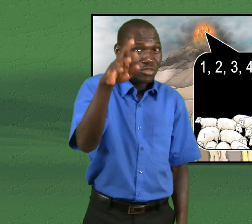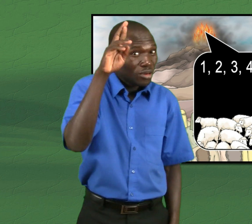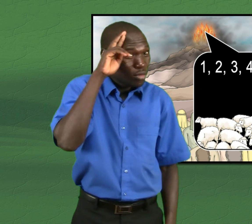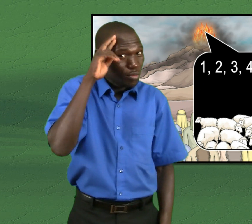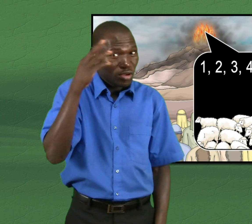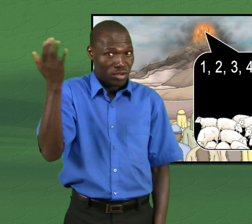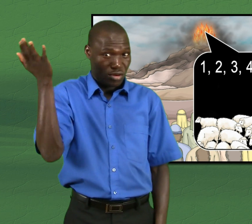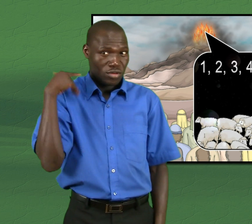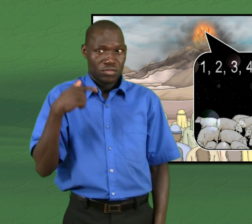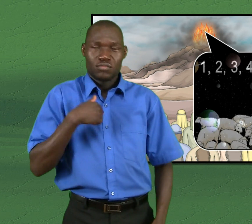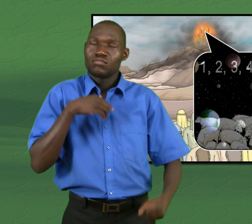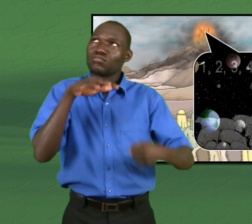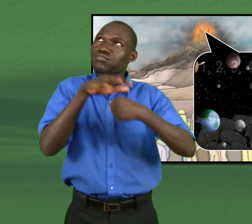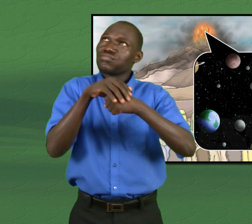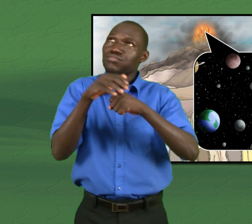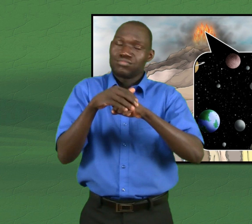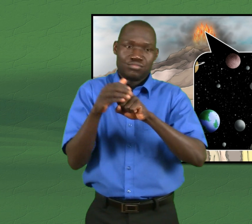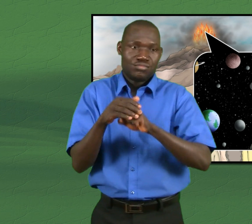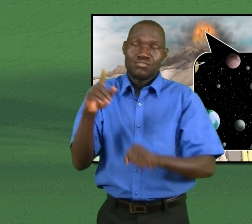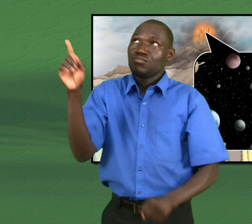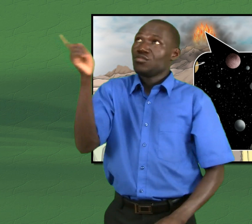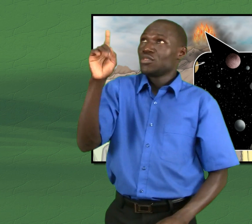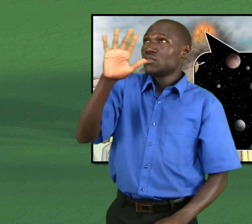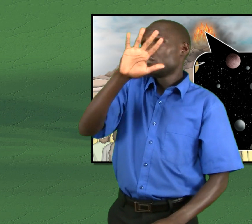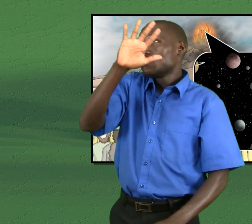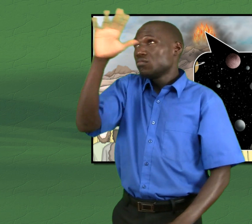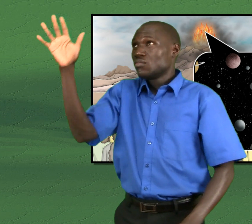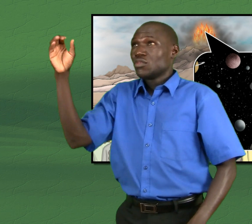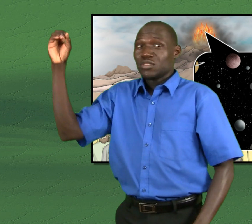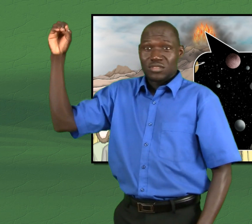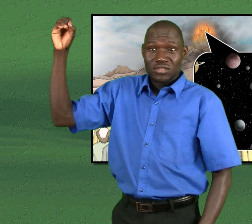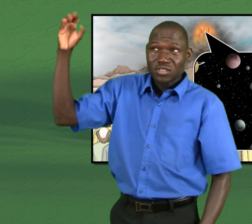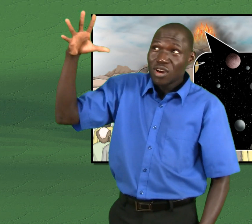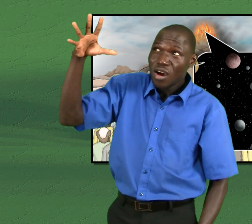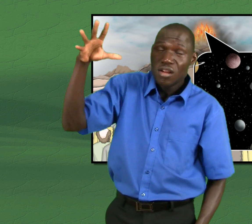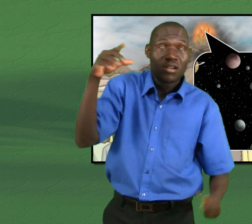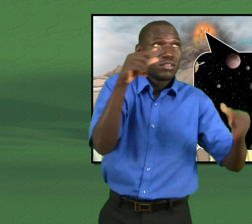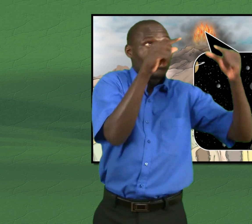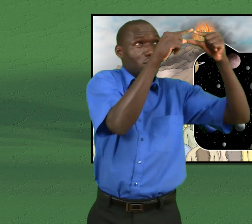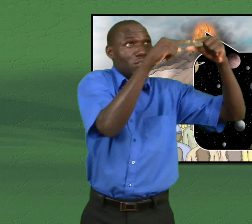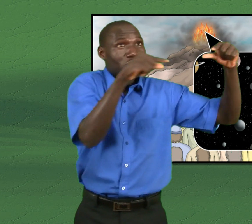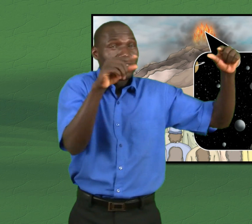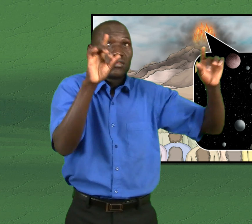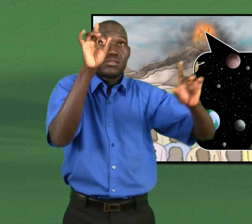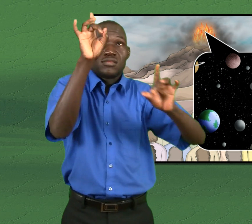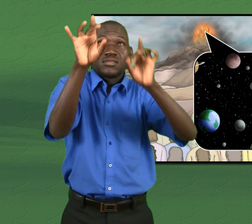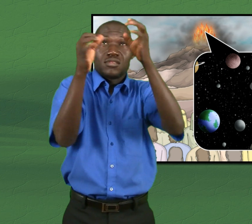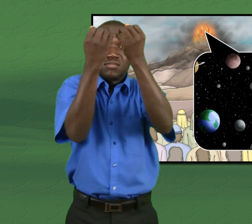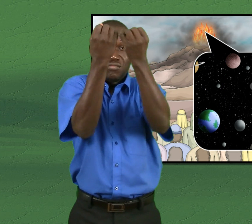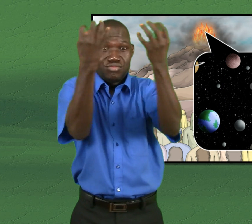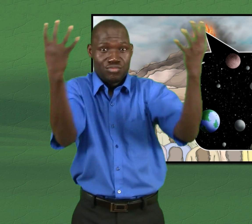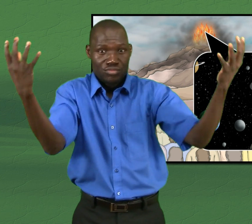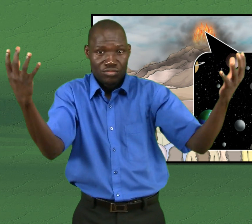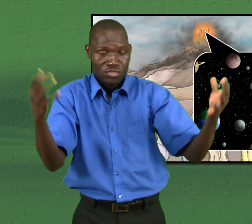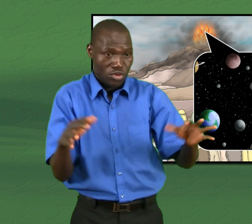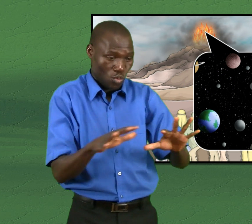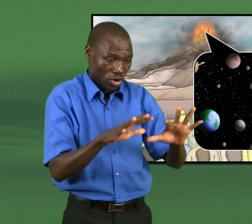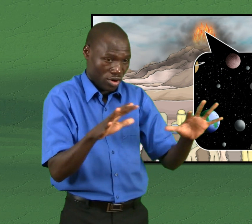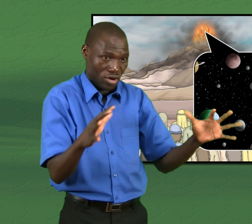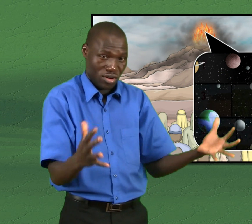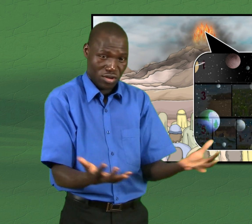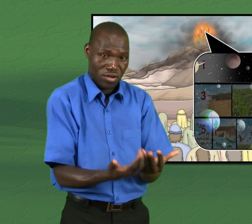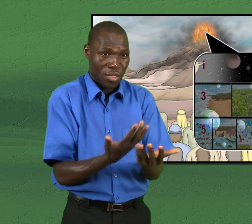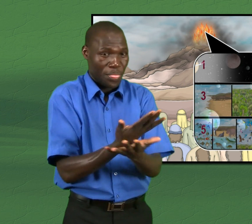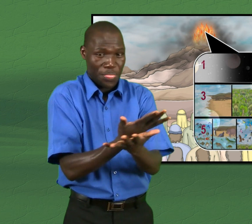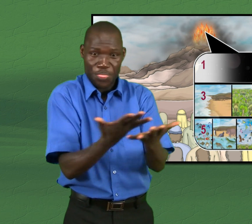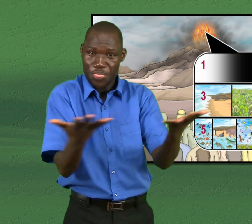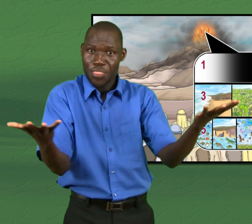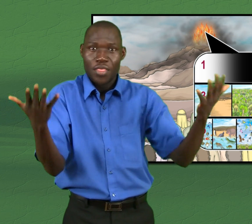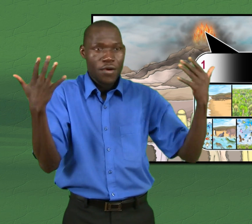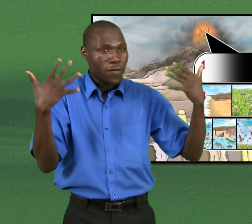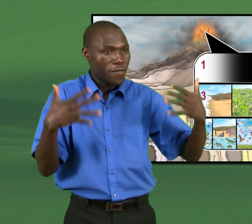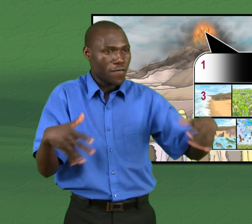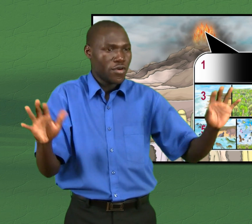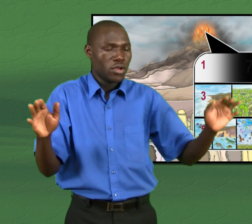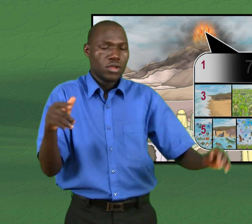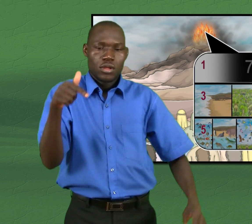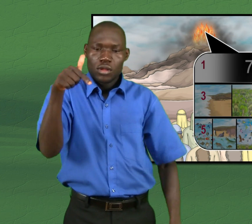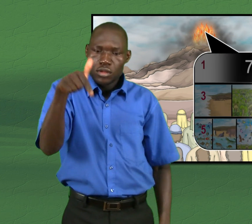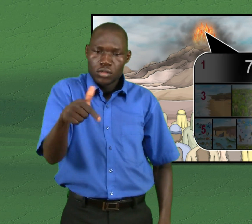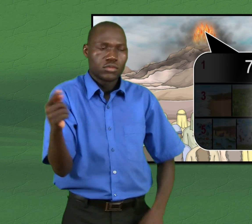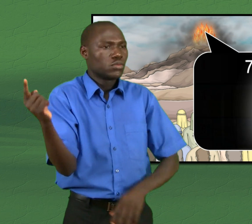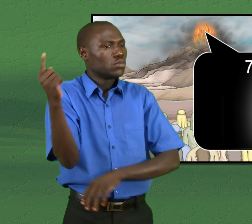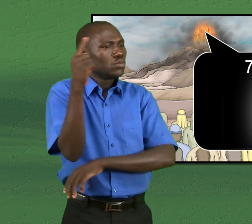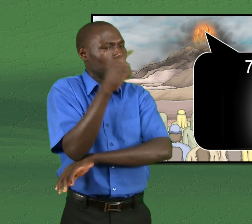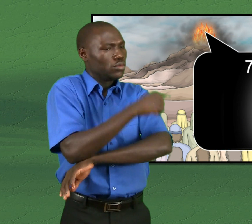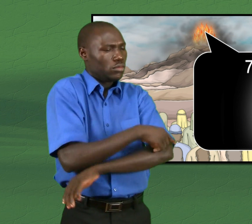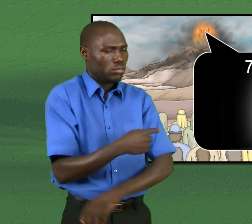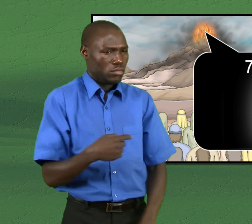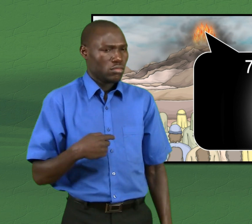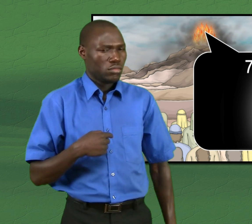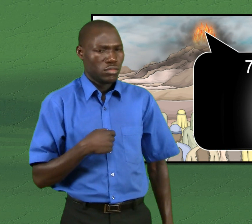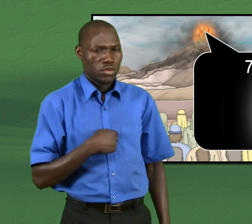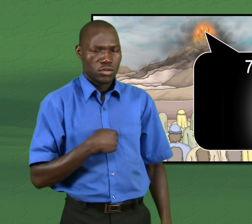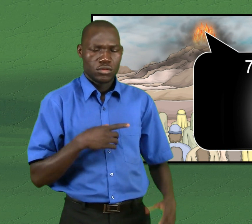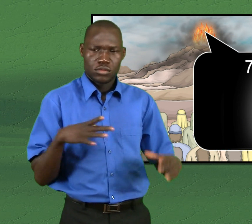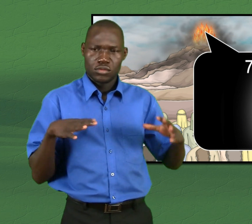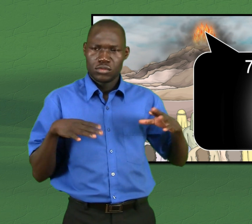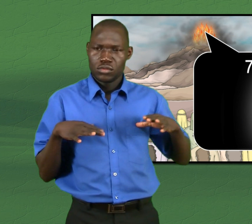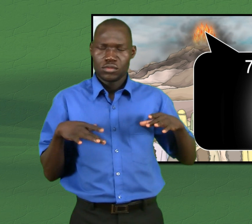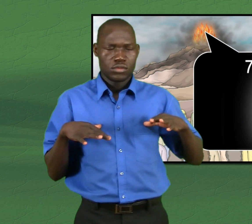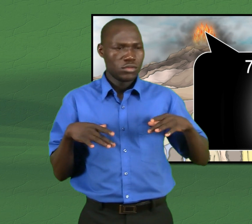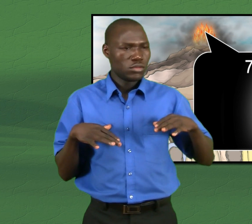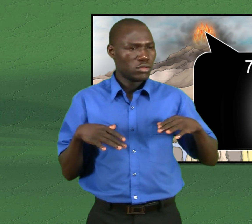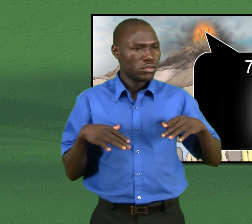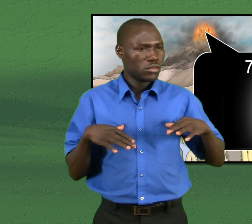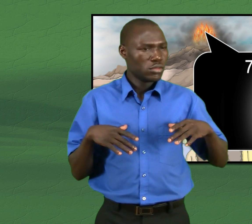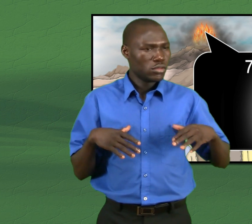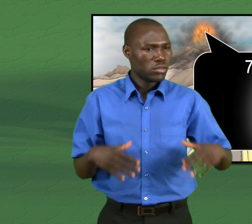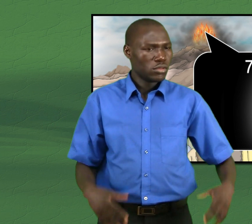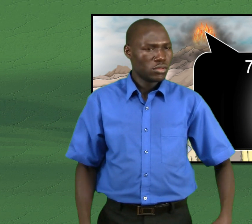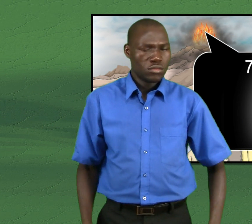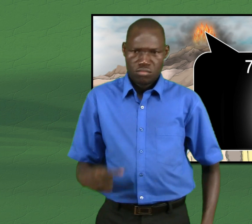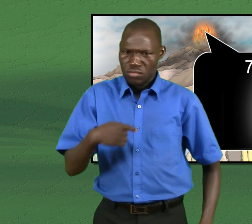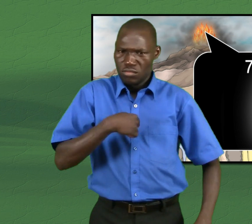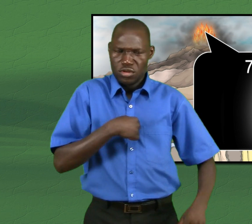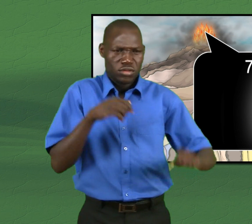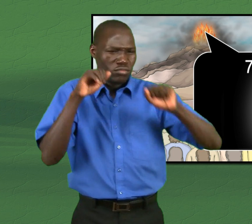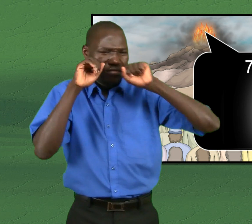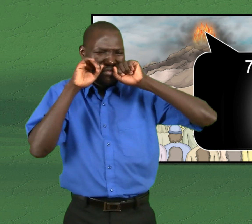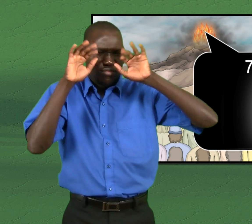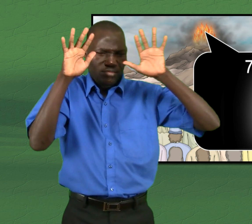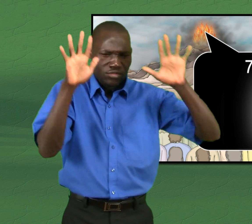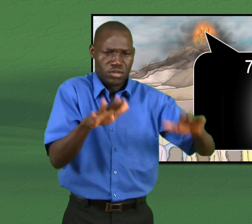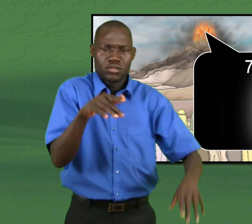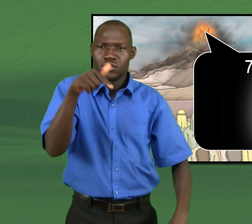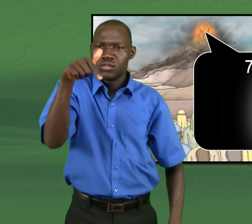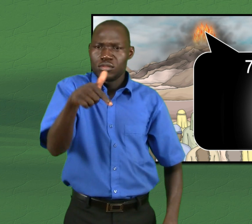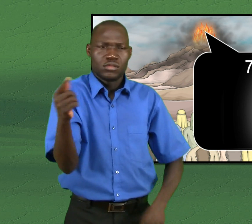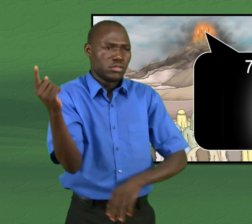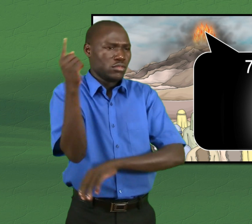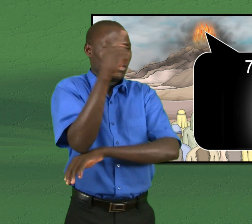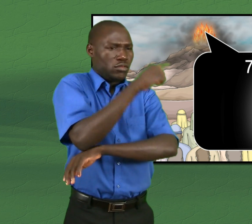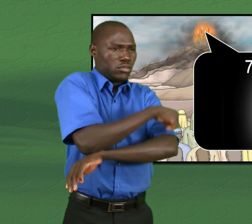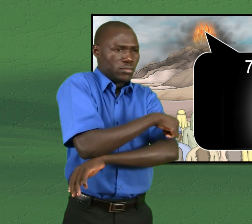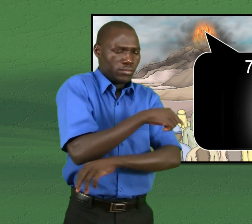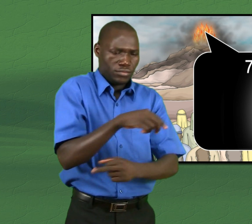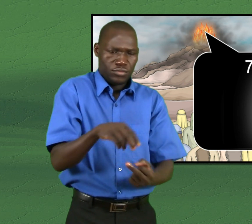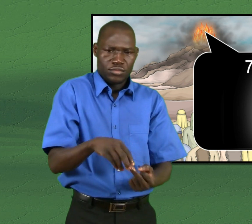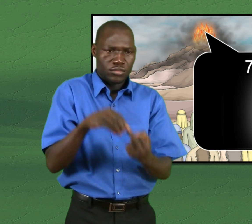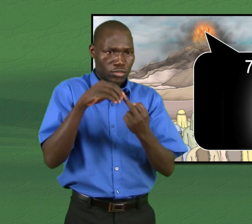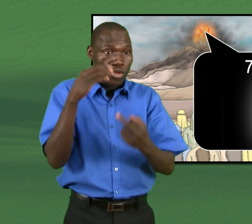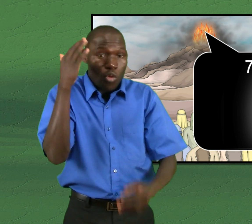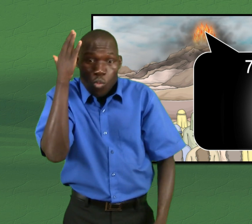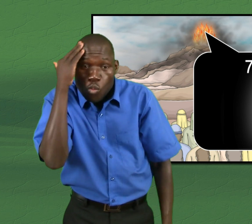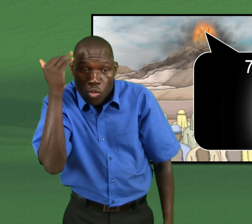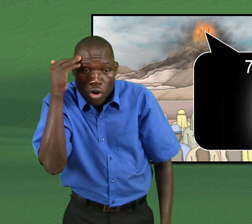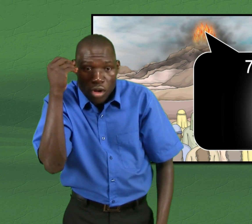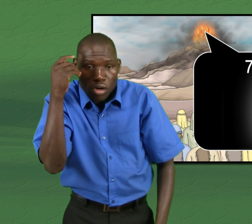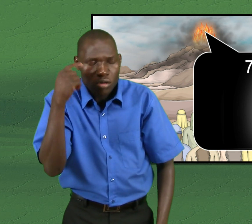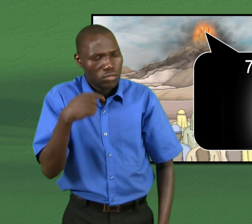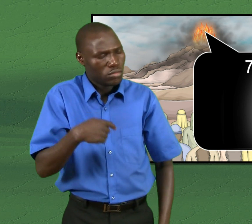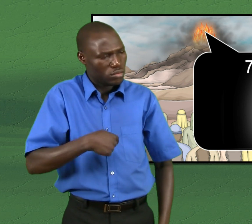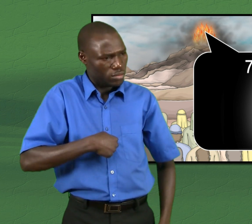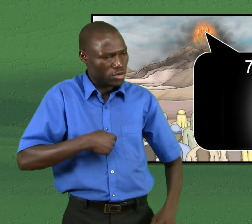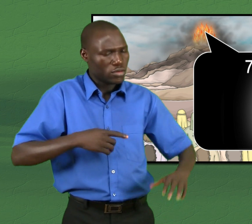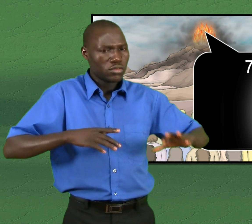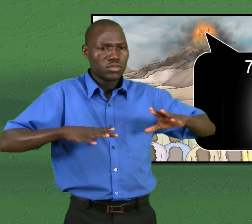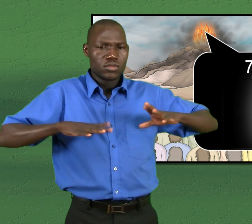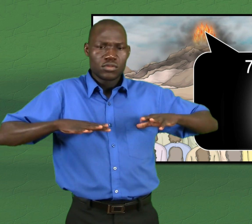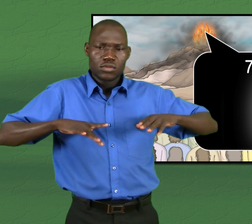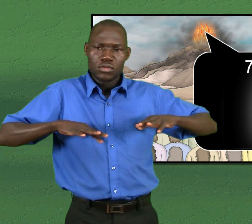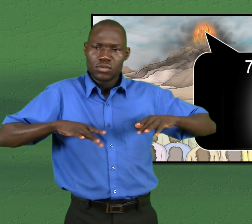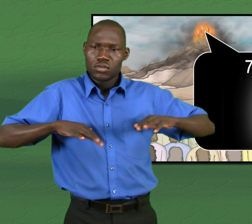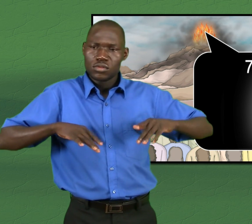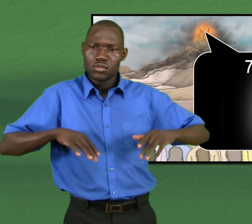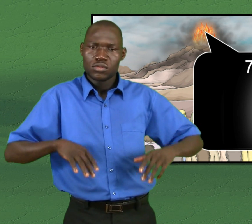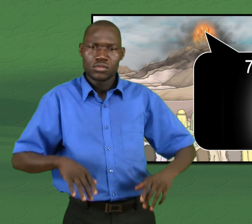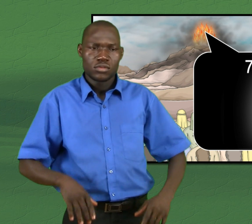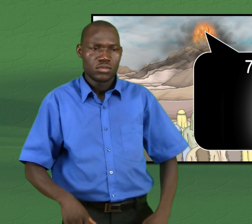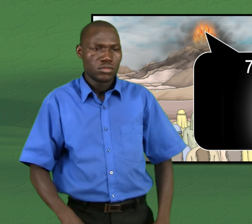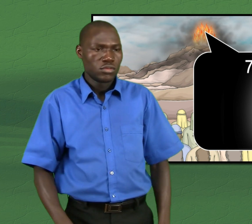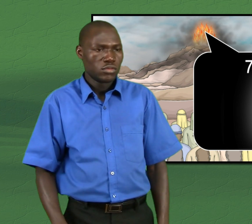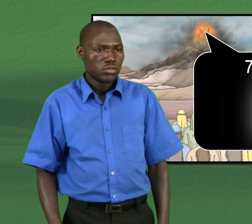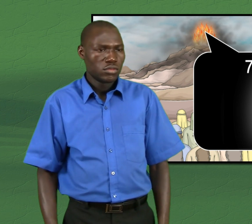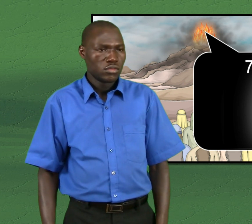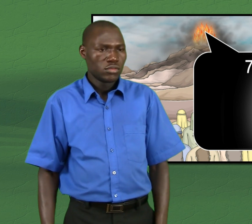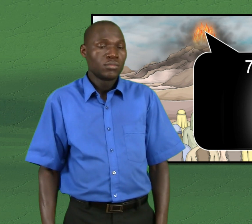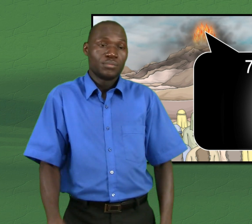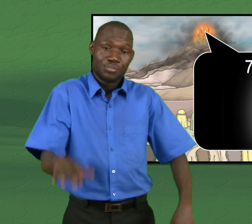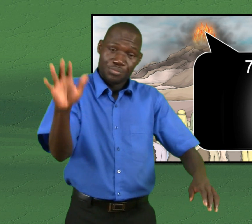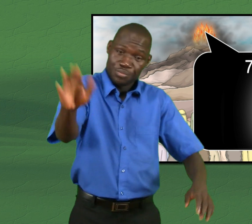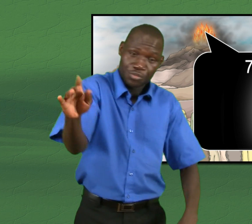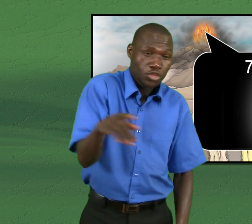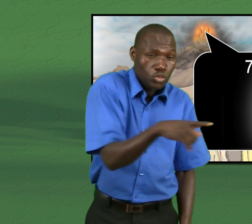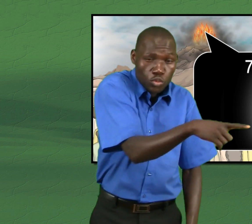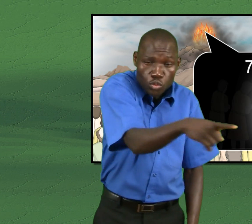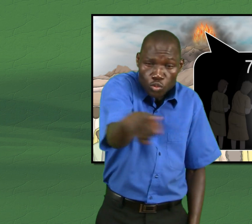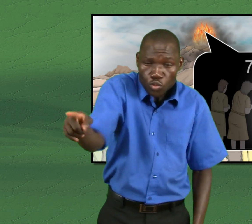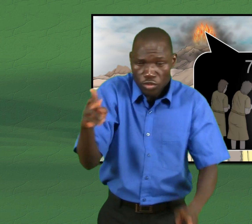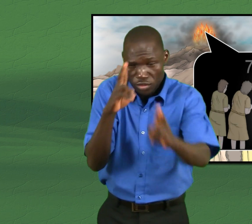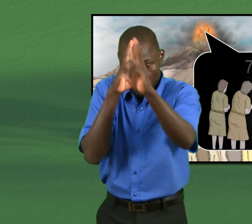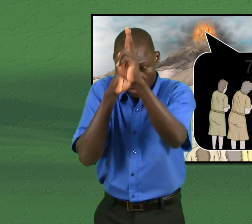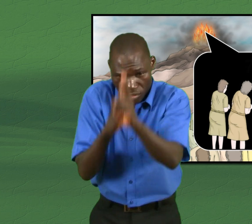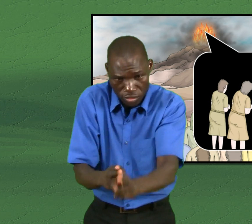For in six days the LORD made the heavens and the earth and the sea and all that is in them, but on the seventh day He rested. Therefore the LORD blessed the Sabbath day and set it apart as holy.